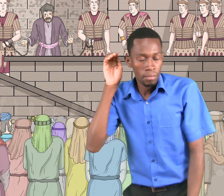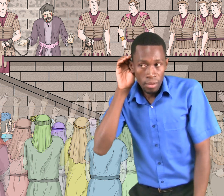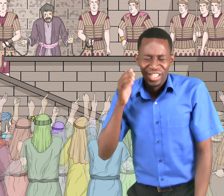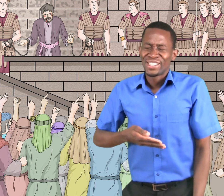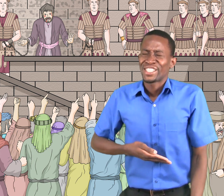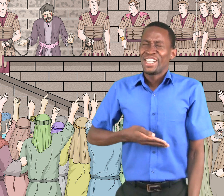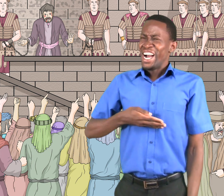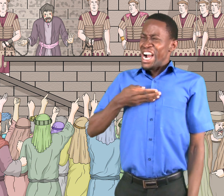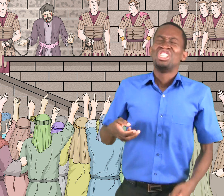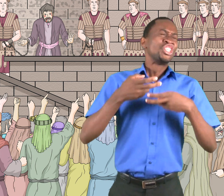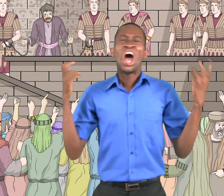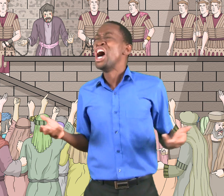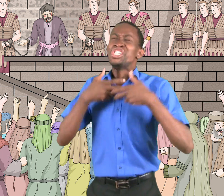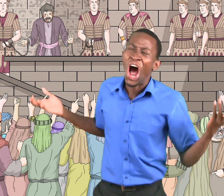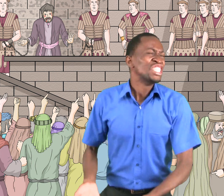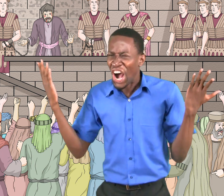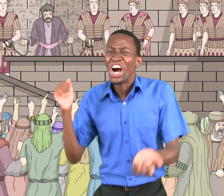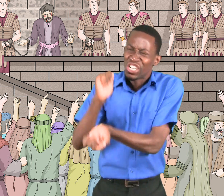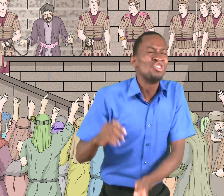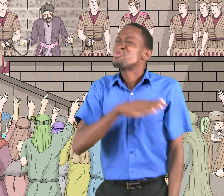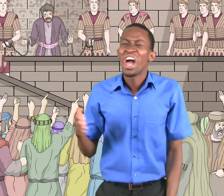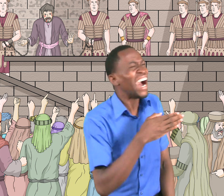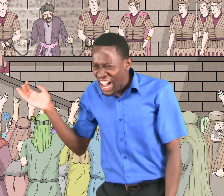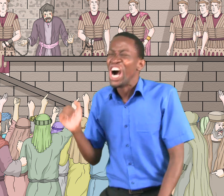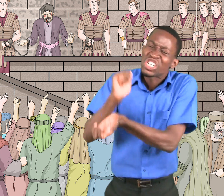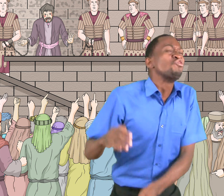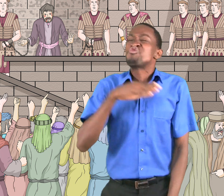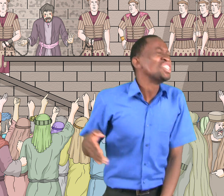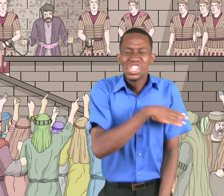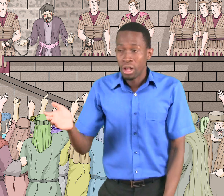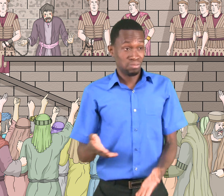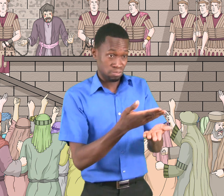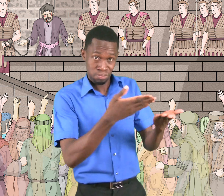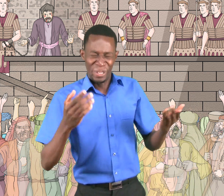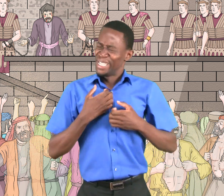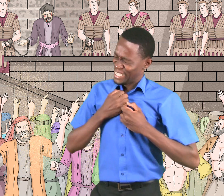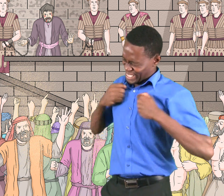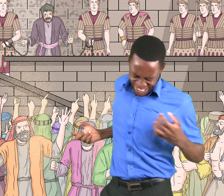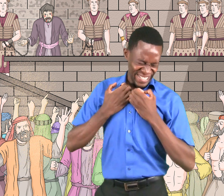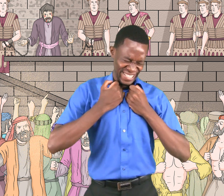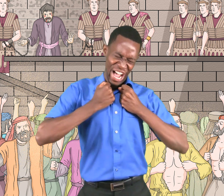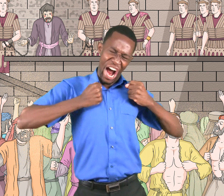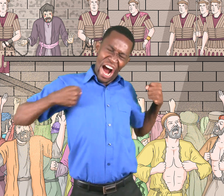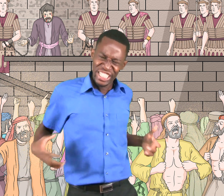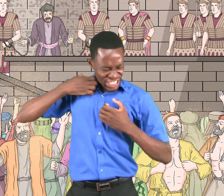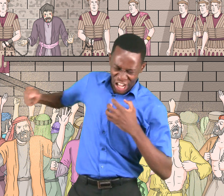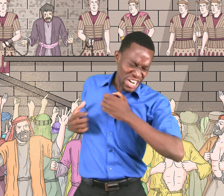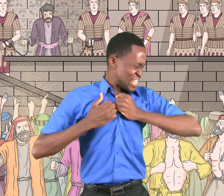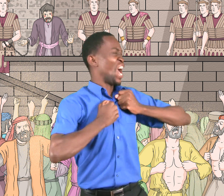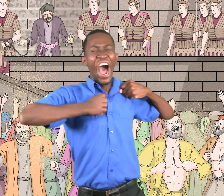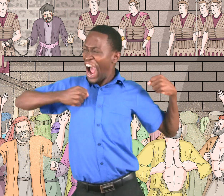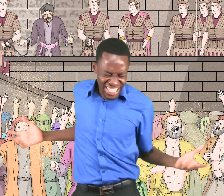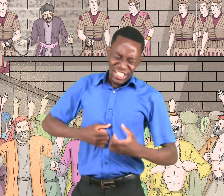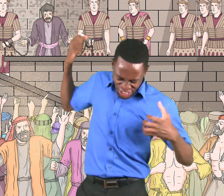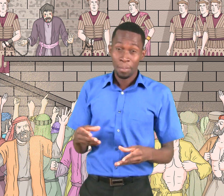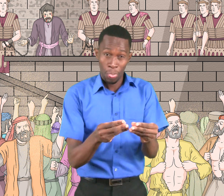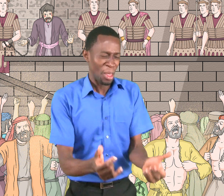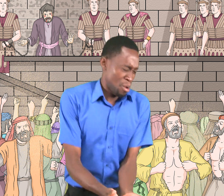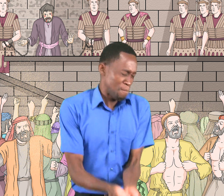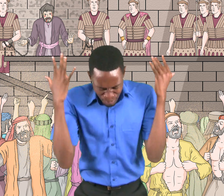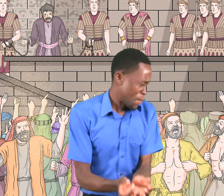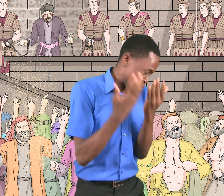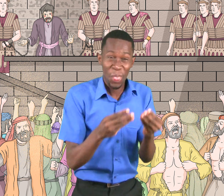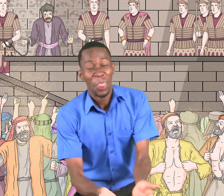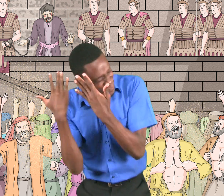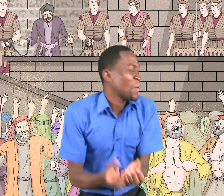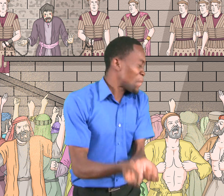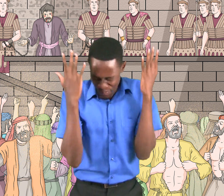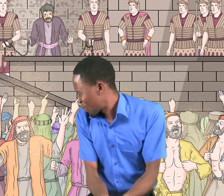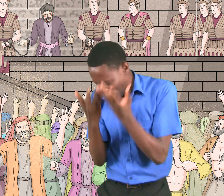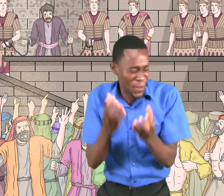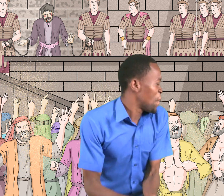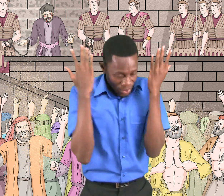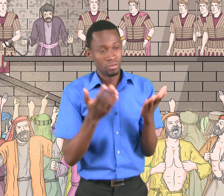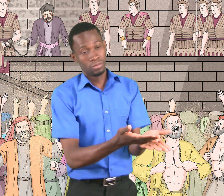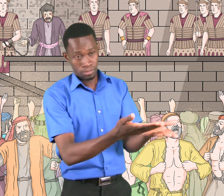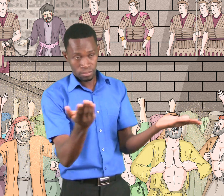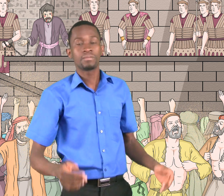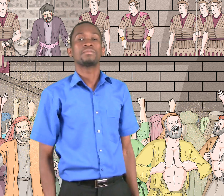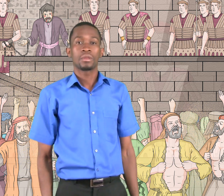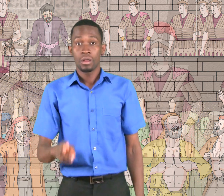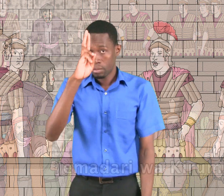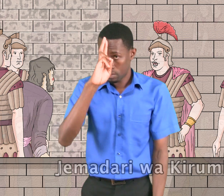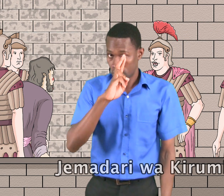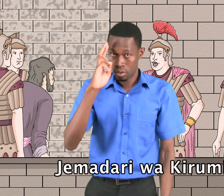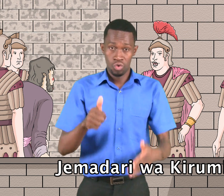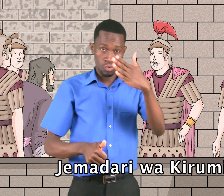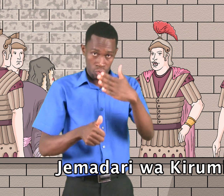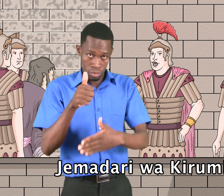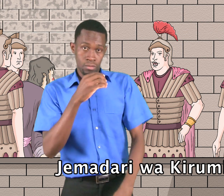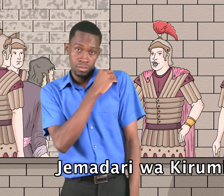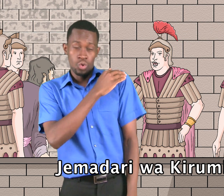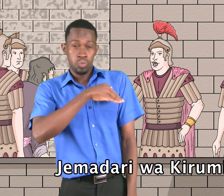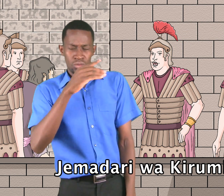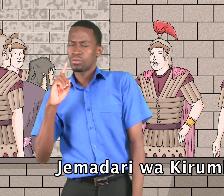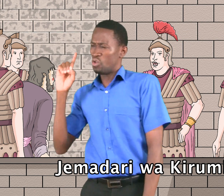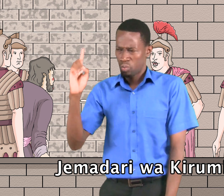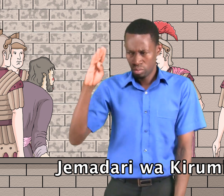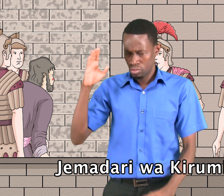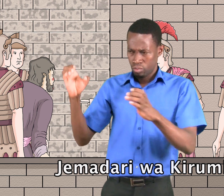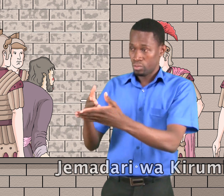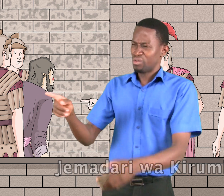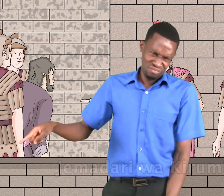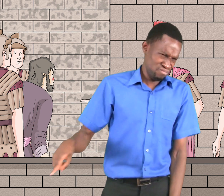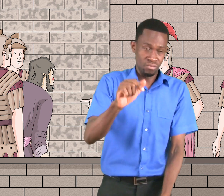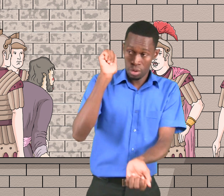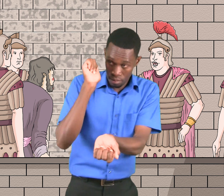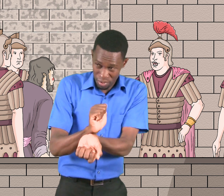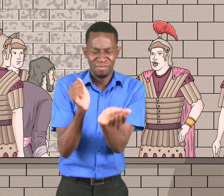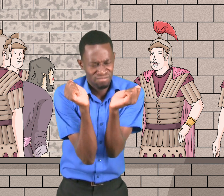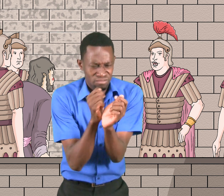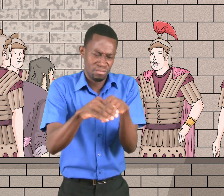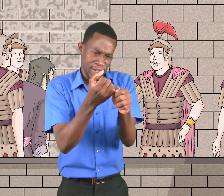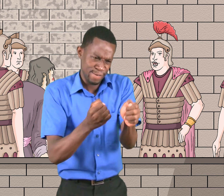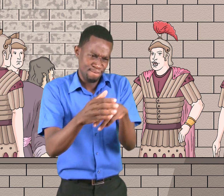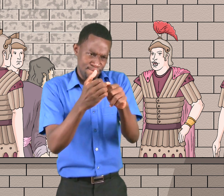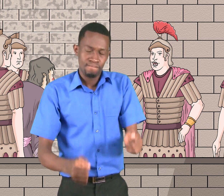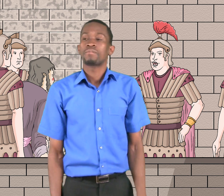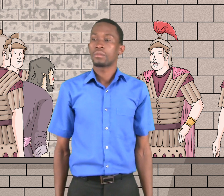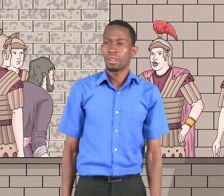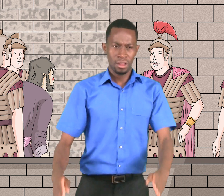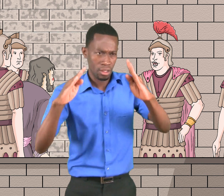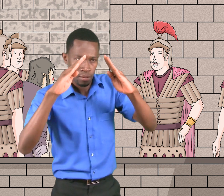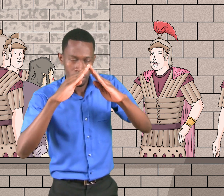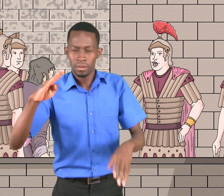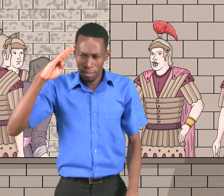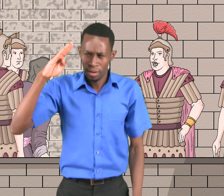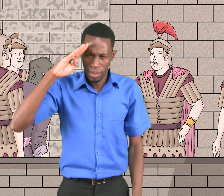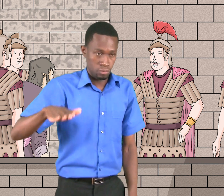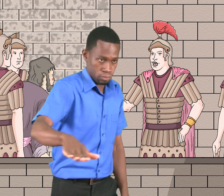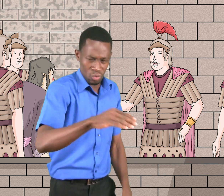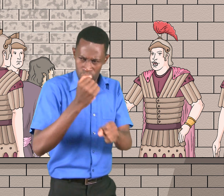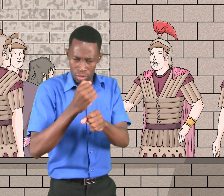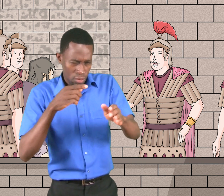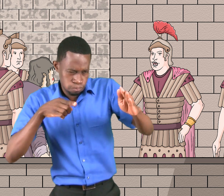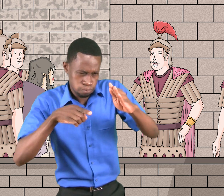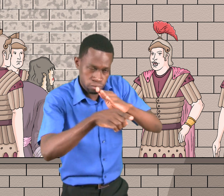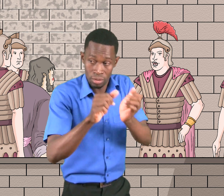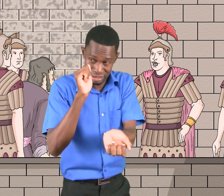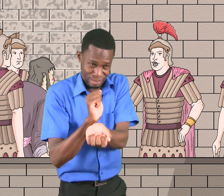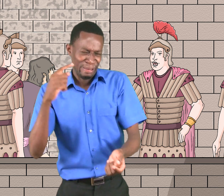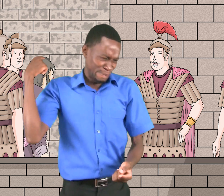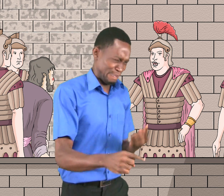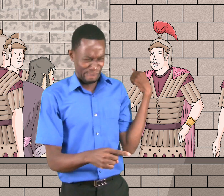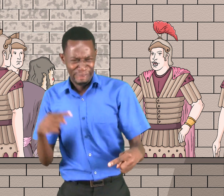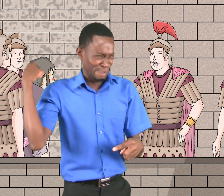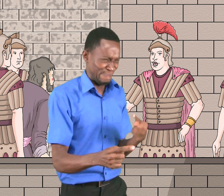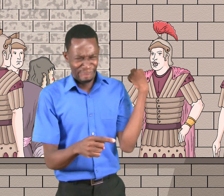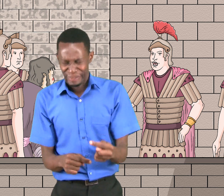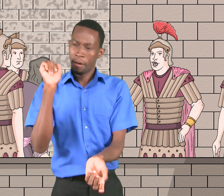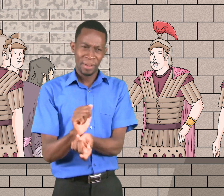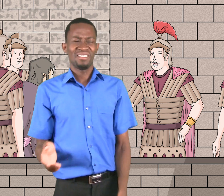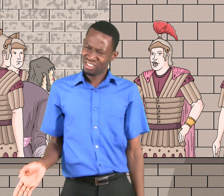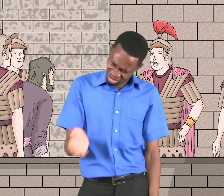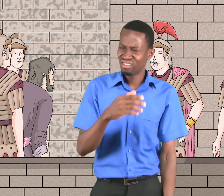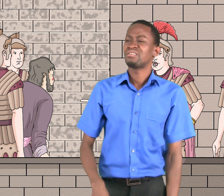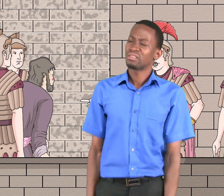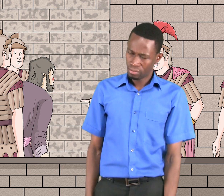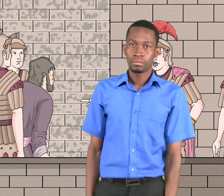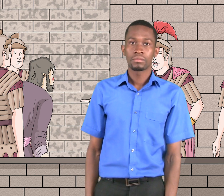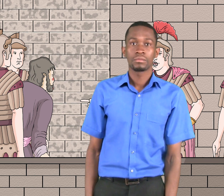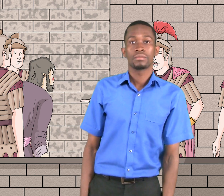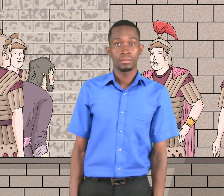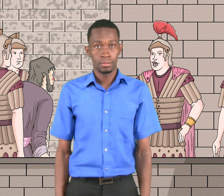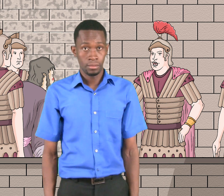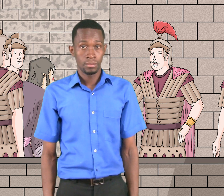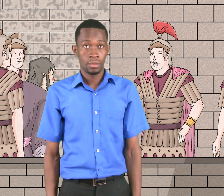Then they lifted up their voices and shouted, “Rid the earth of him! He is not fit to live!”